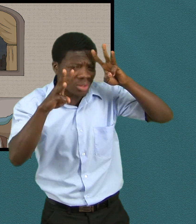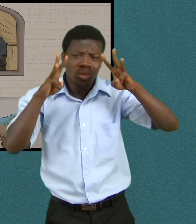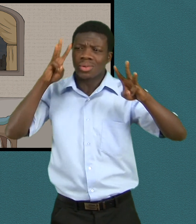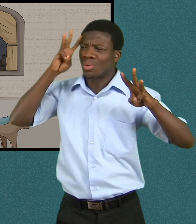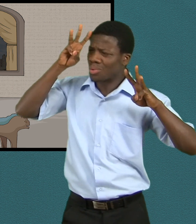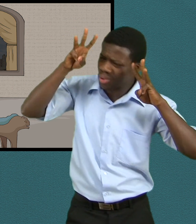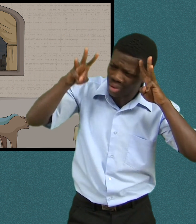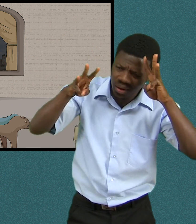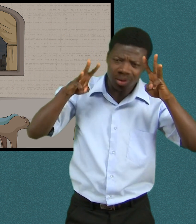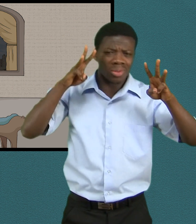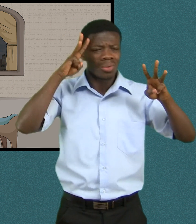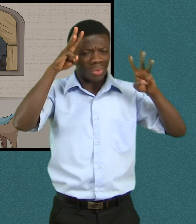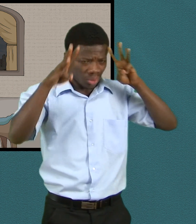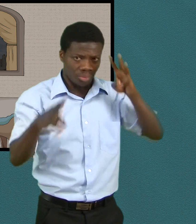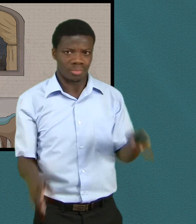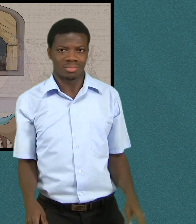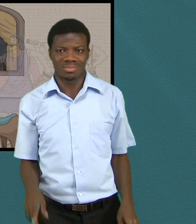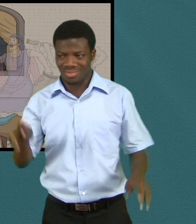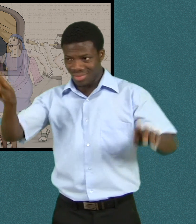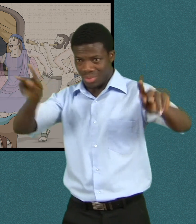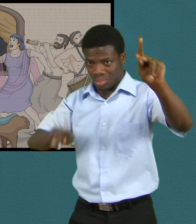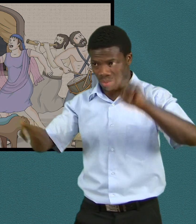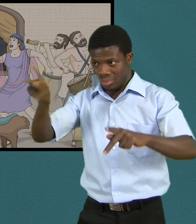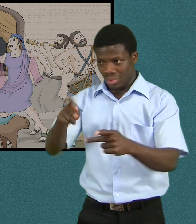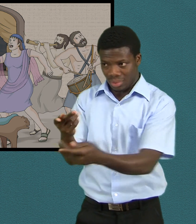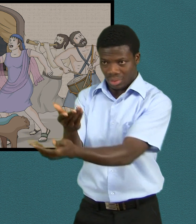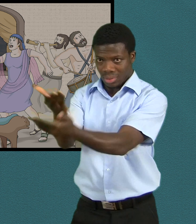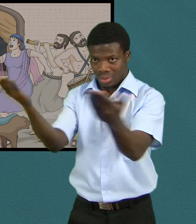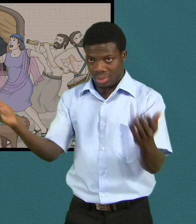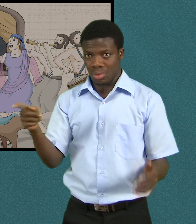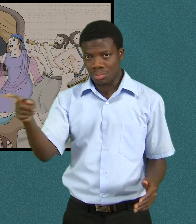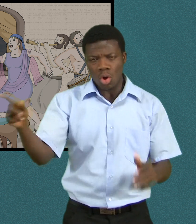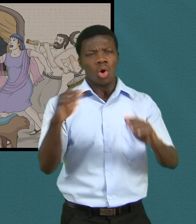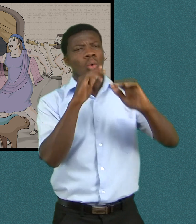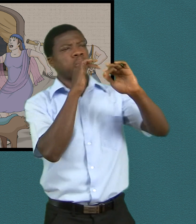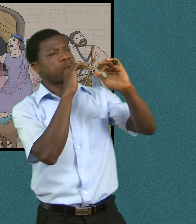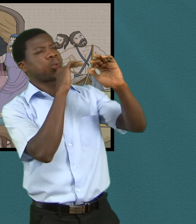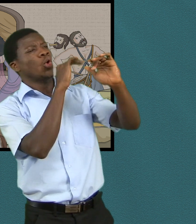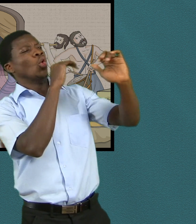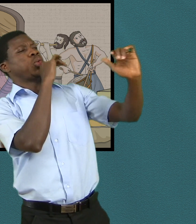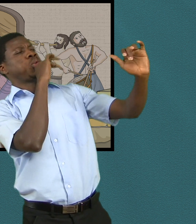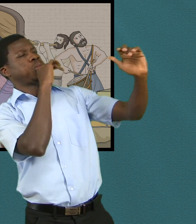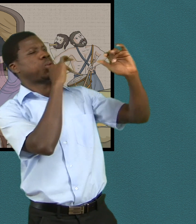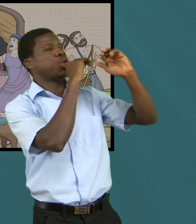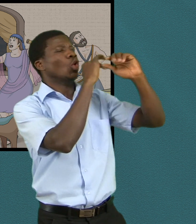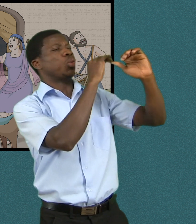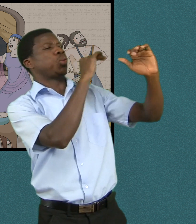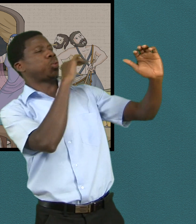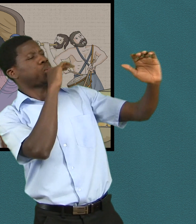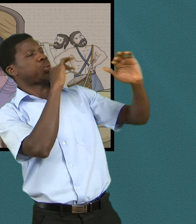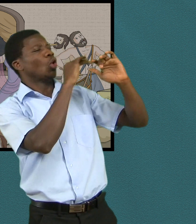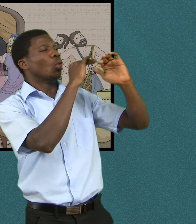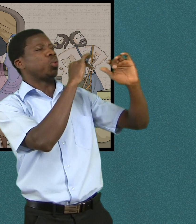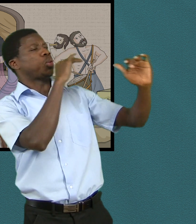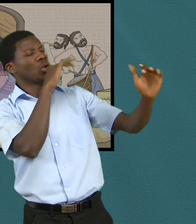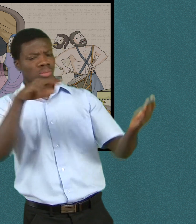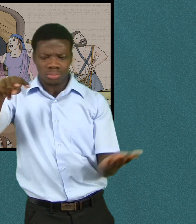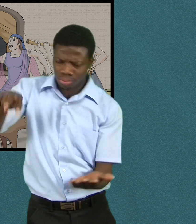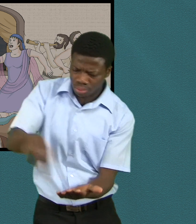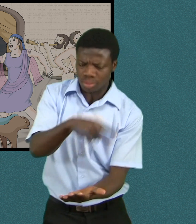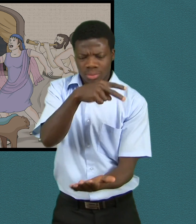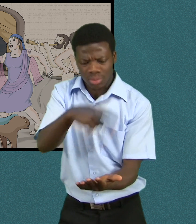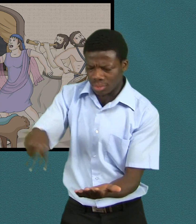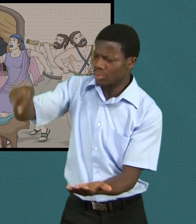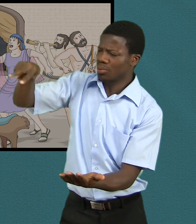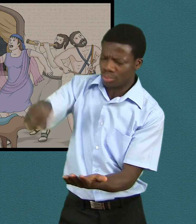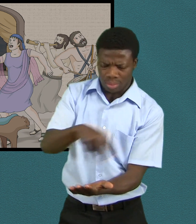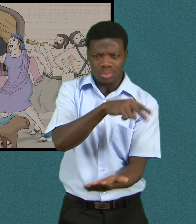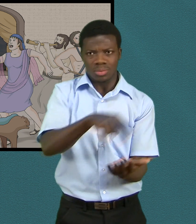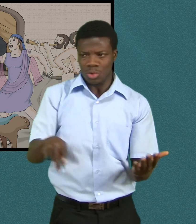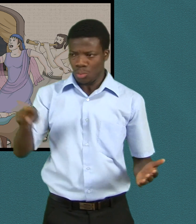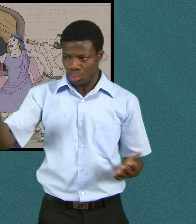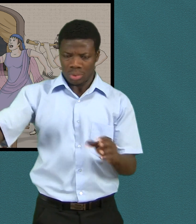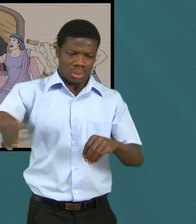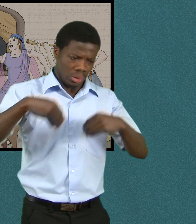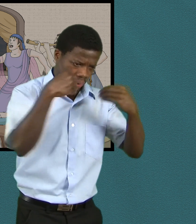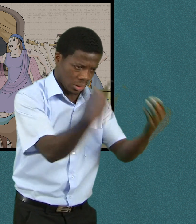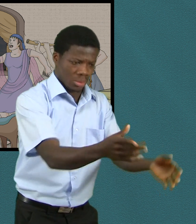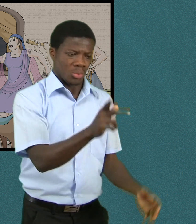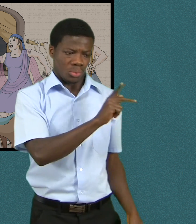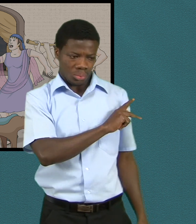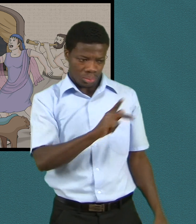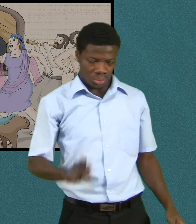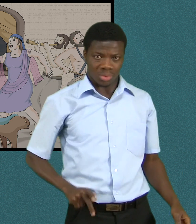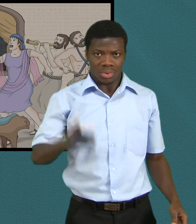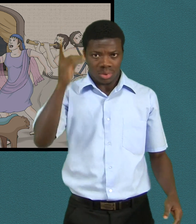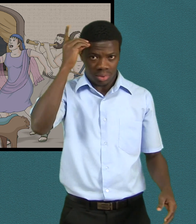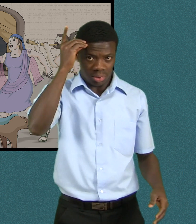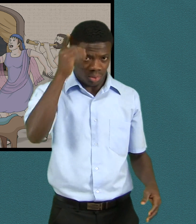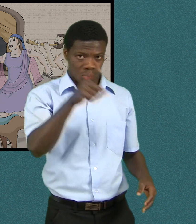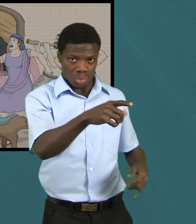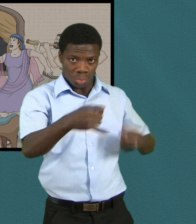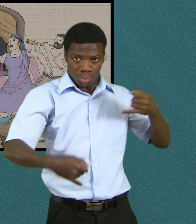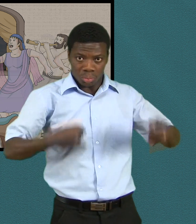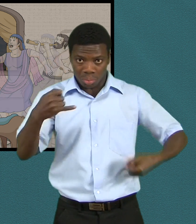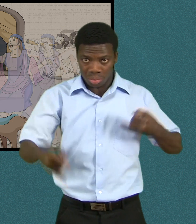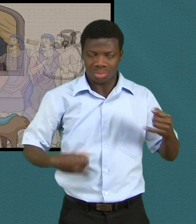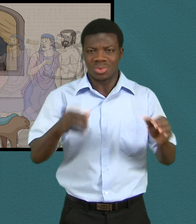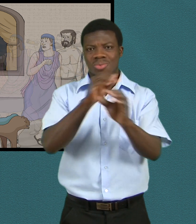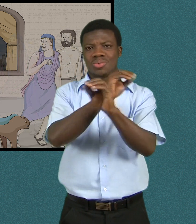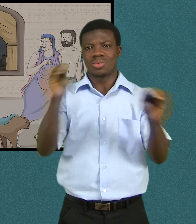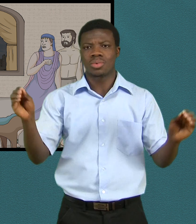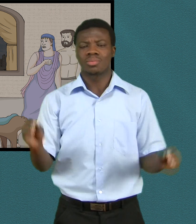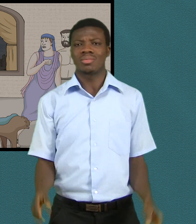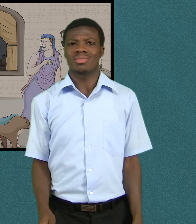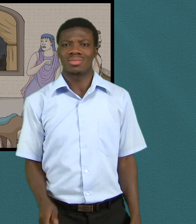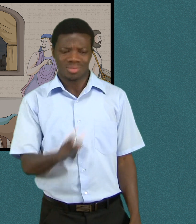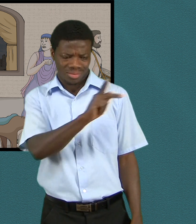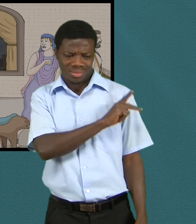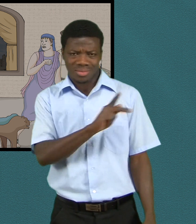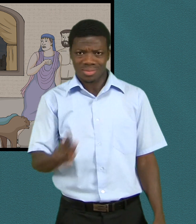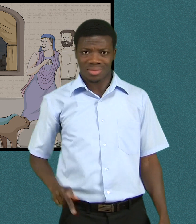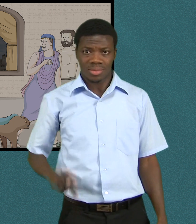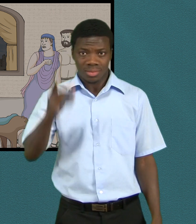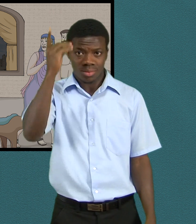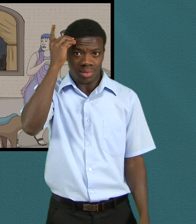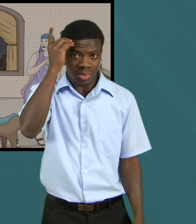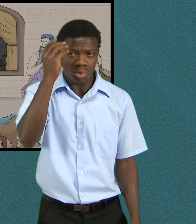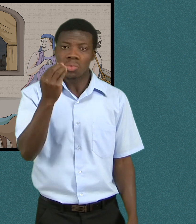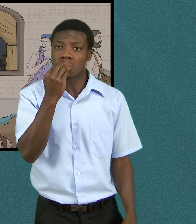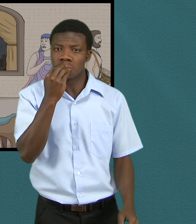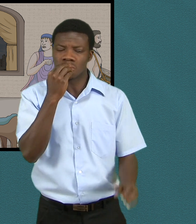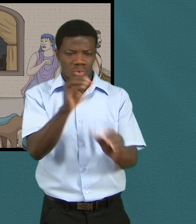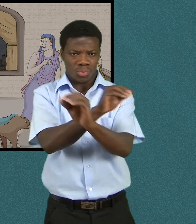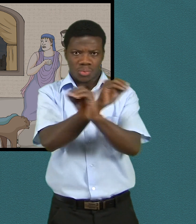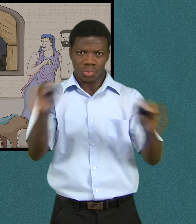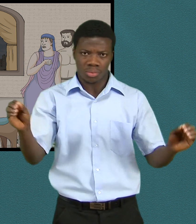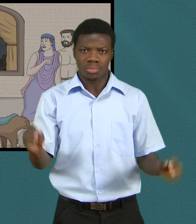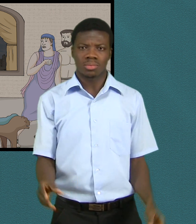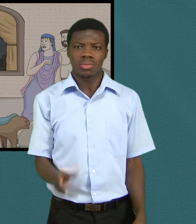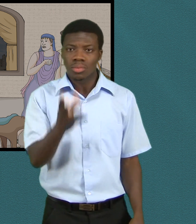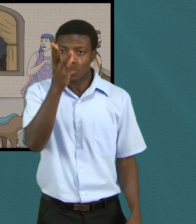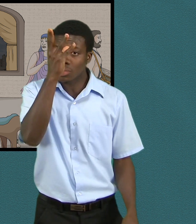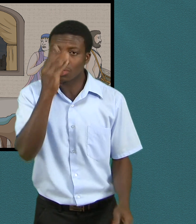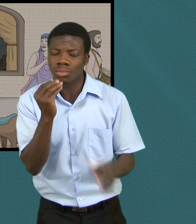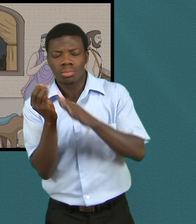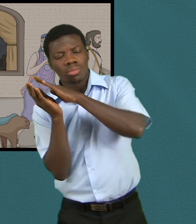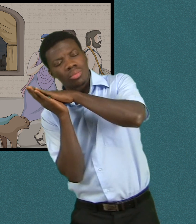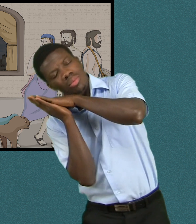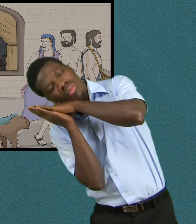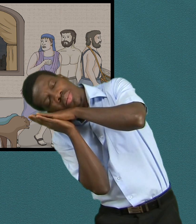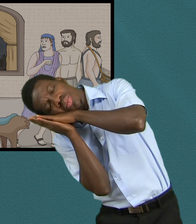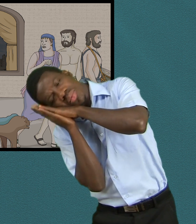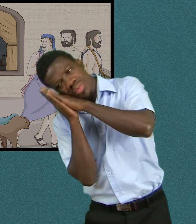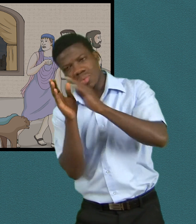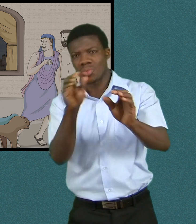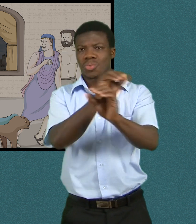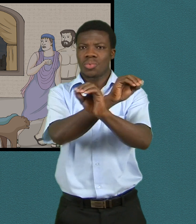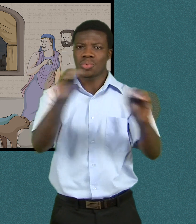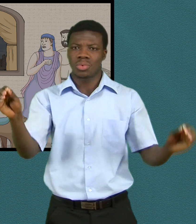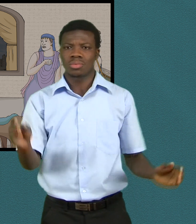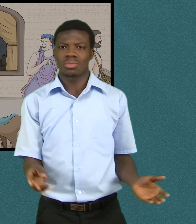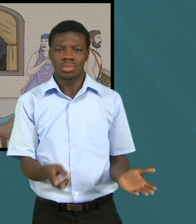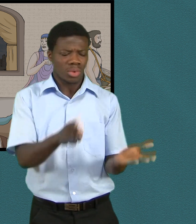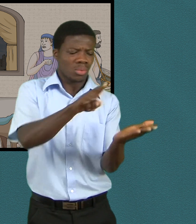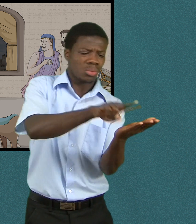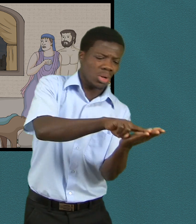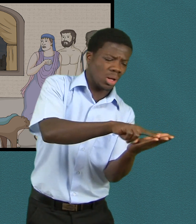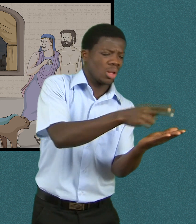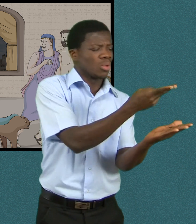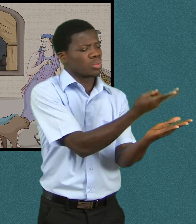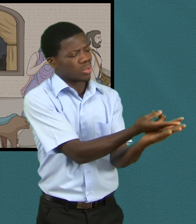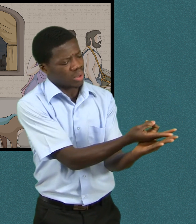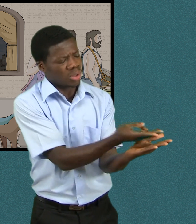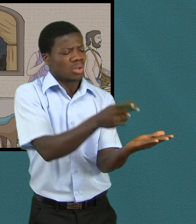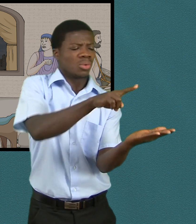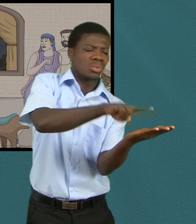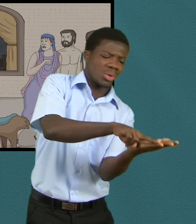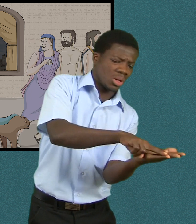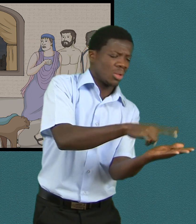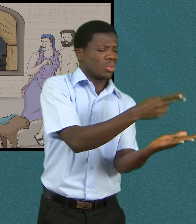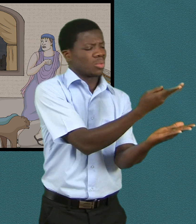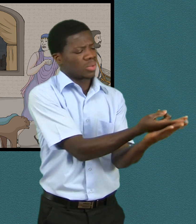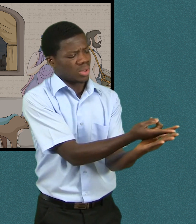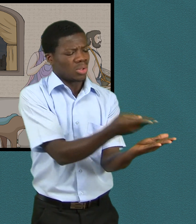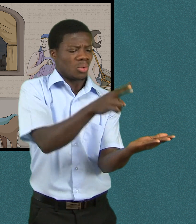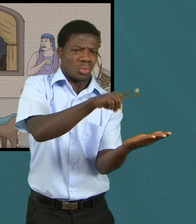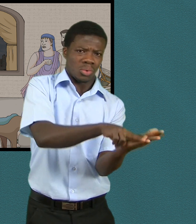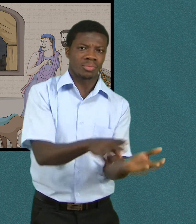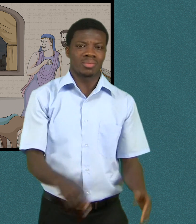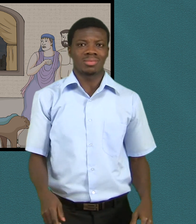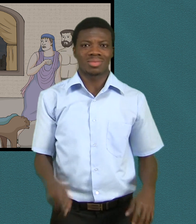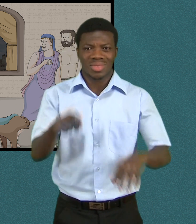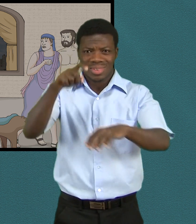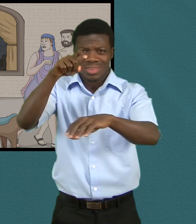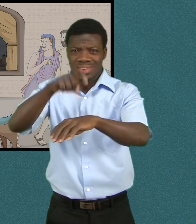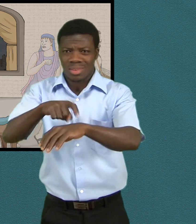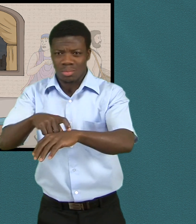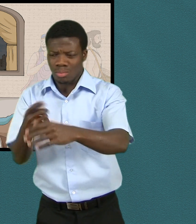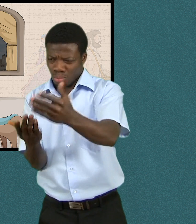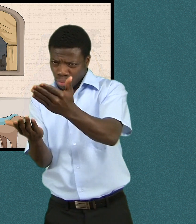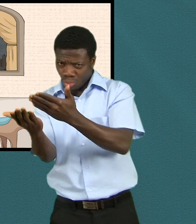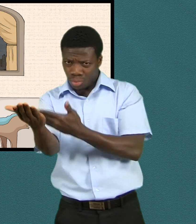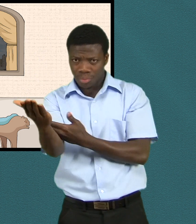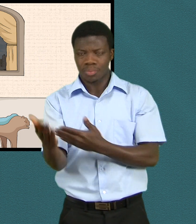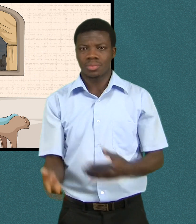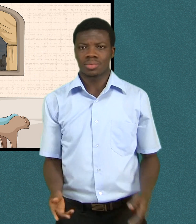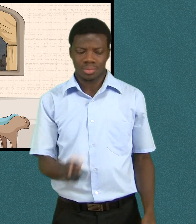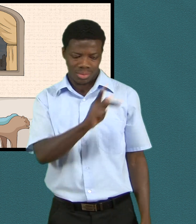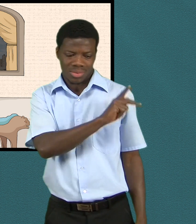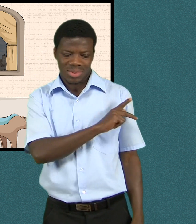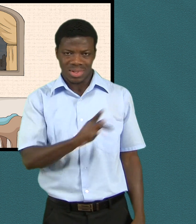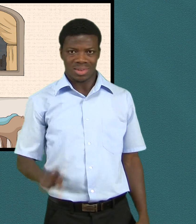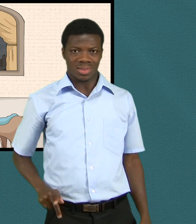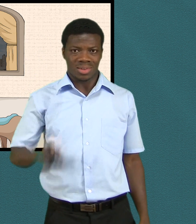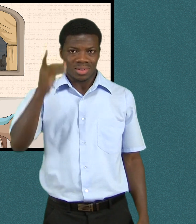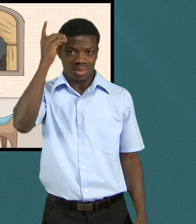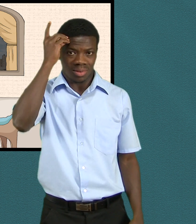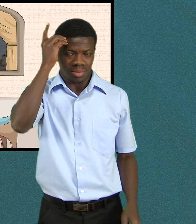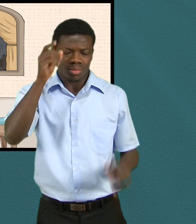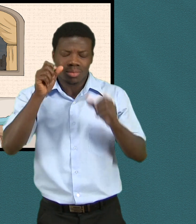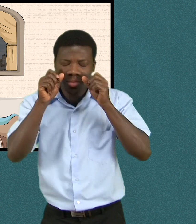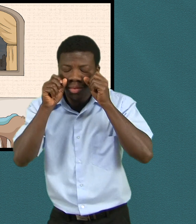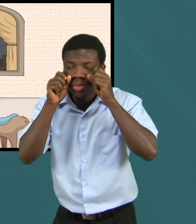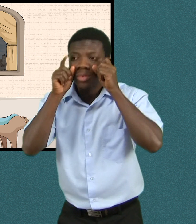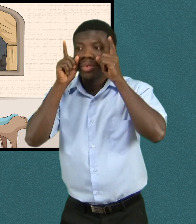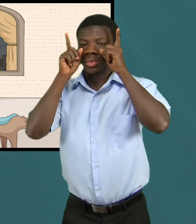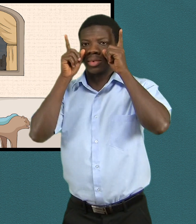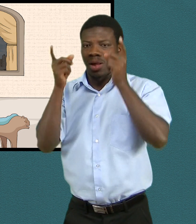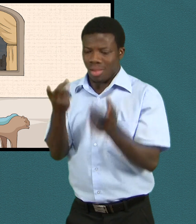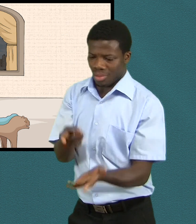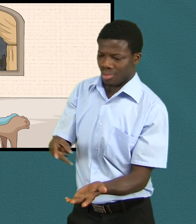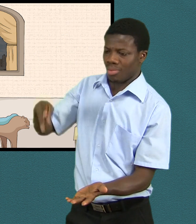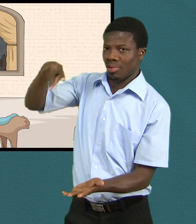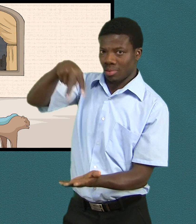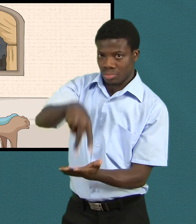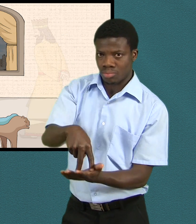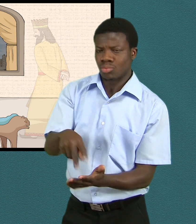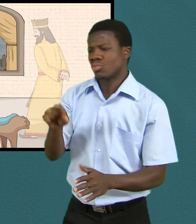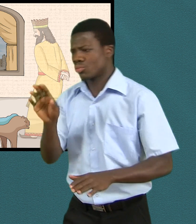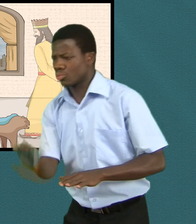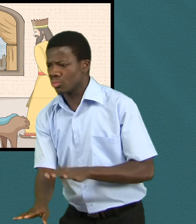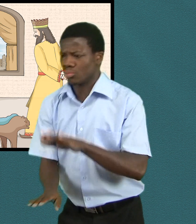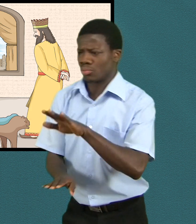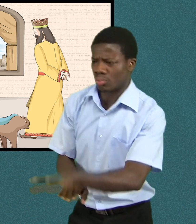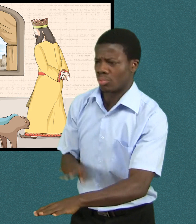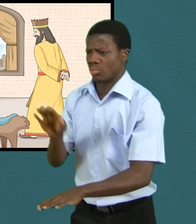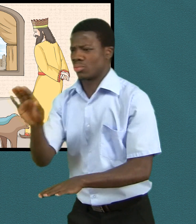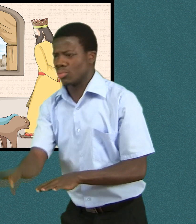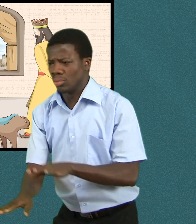No entertainment was brought before him, and sleep fled from him.